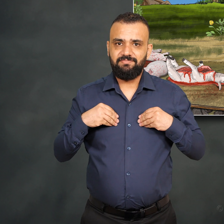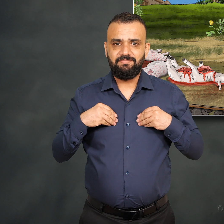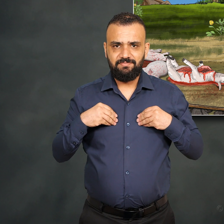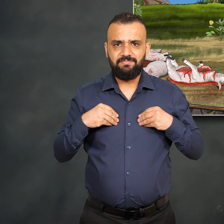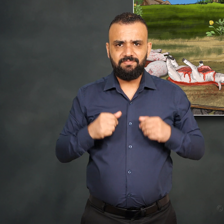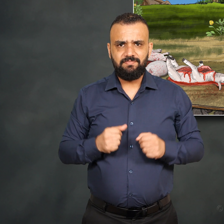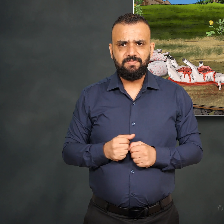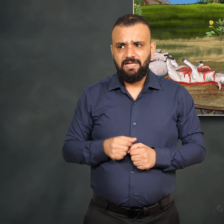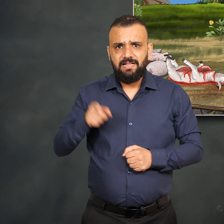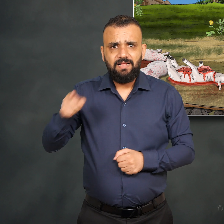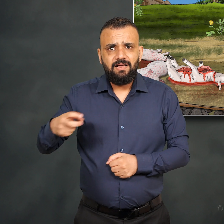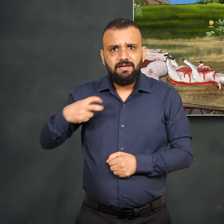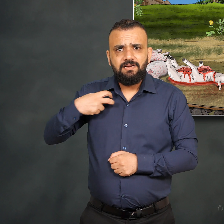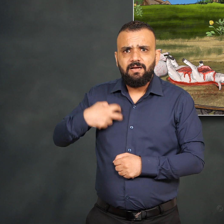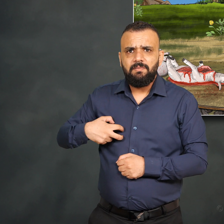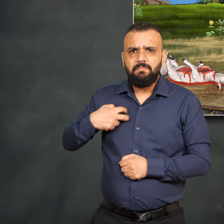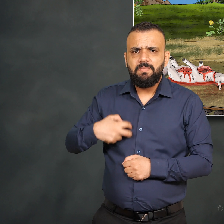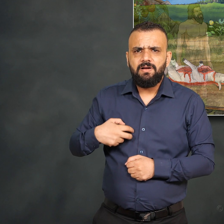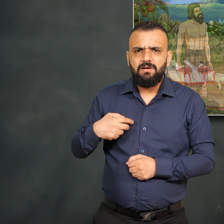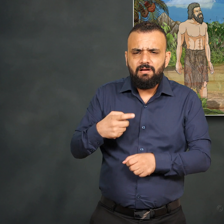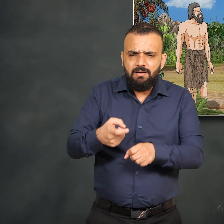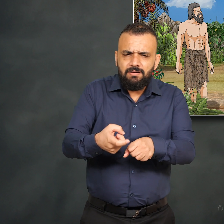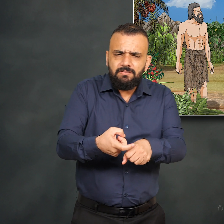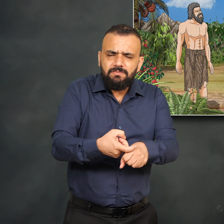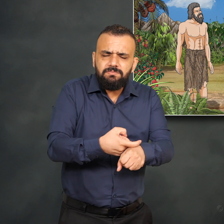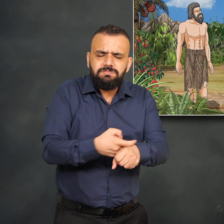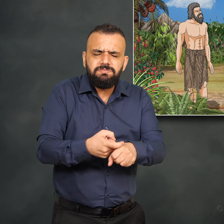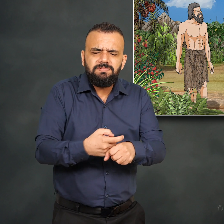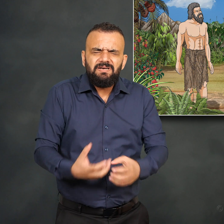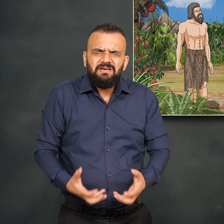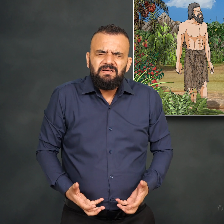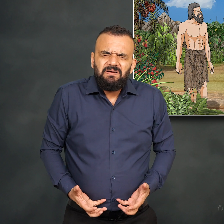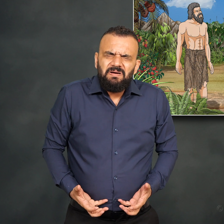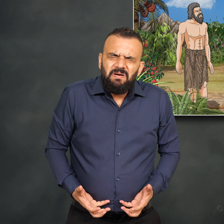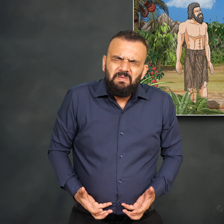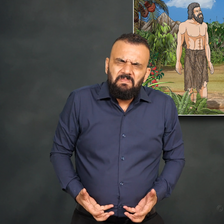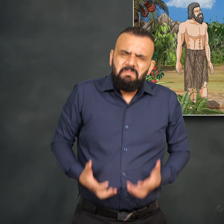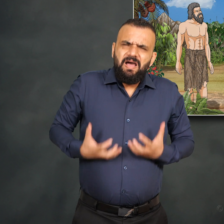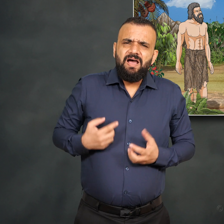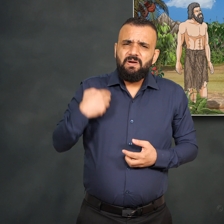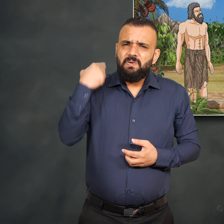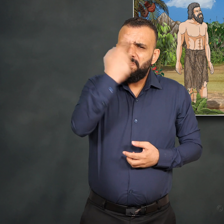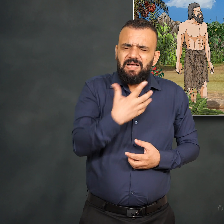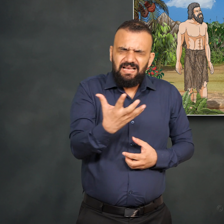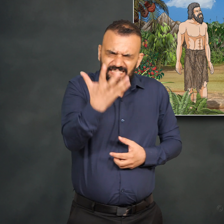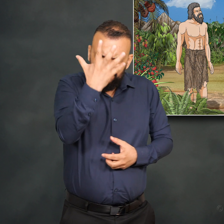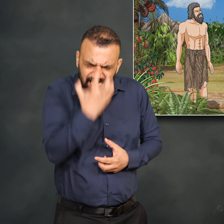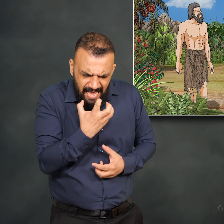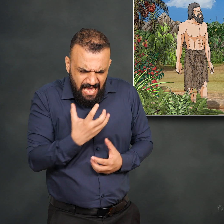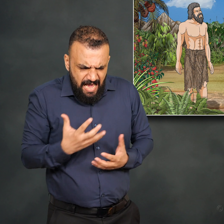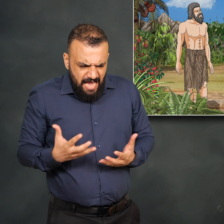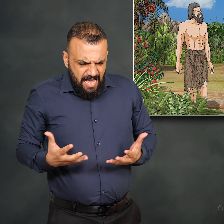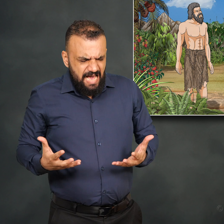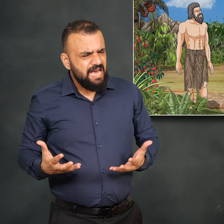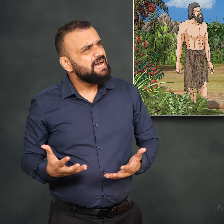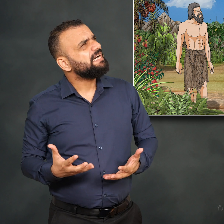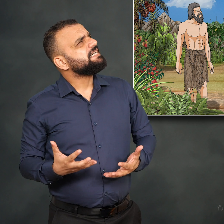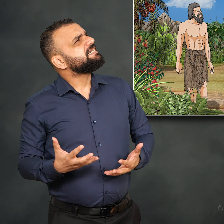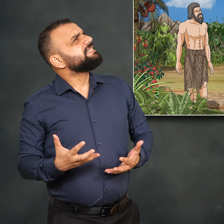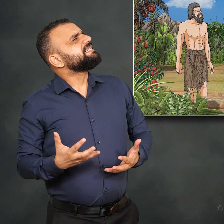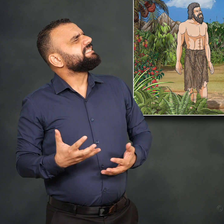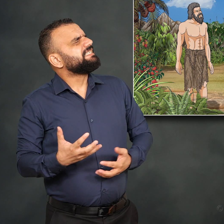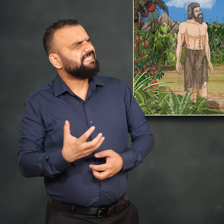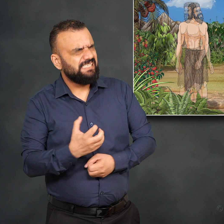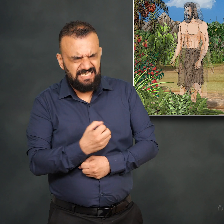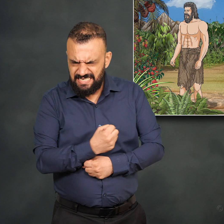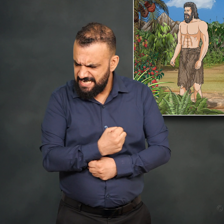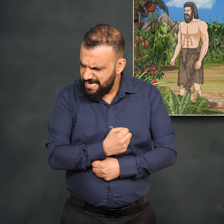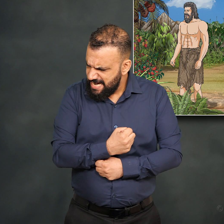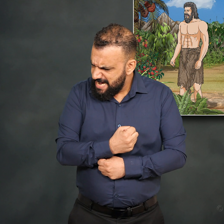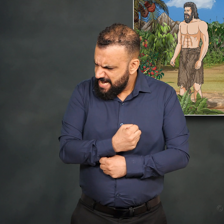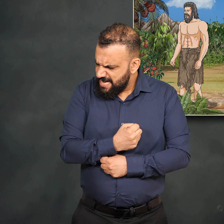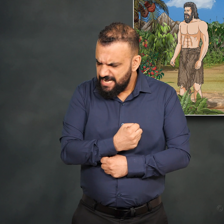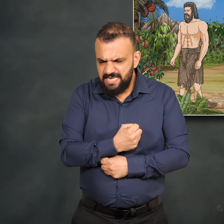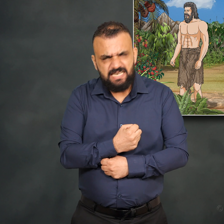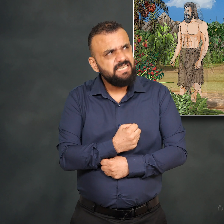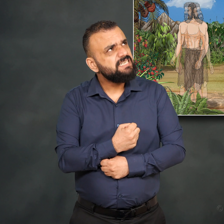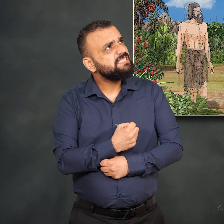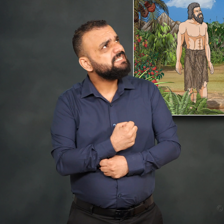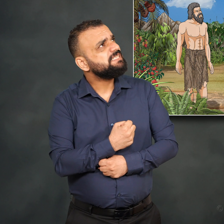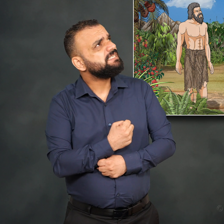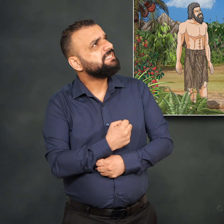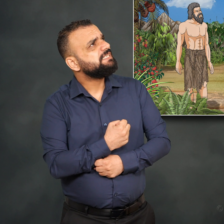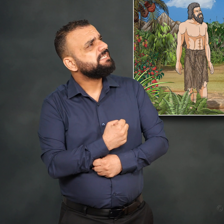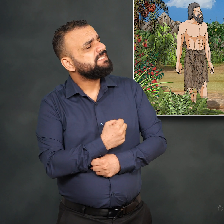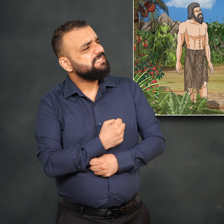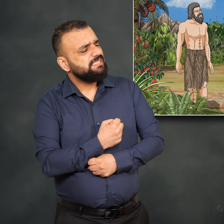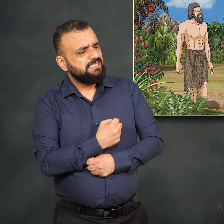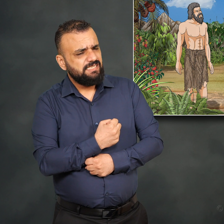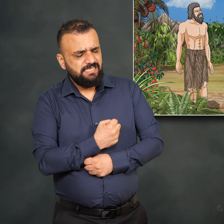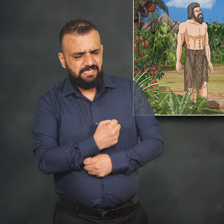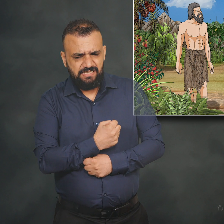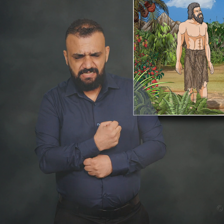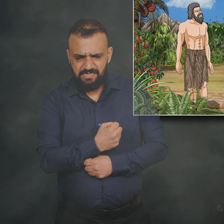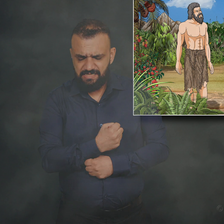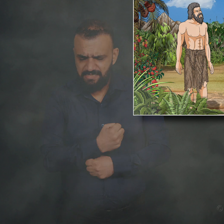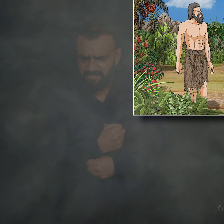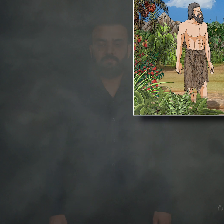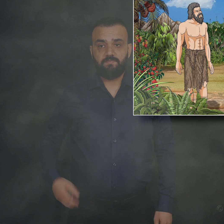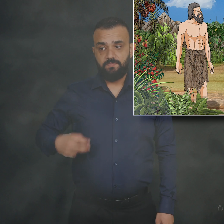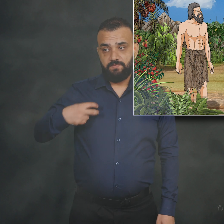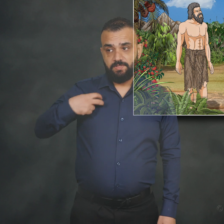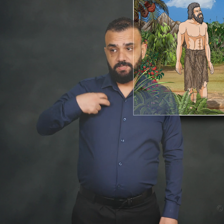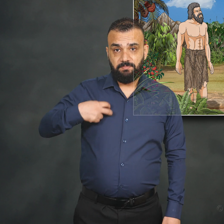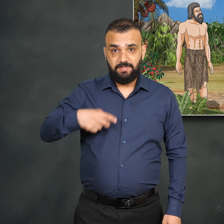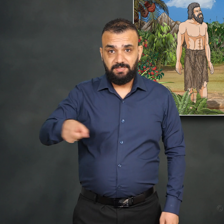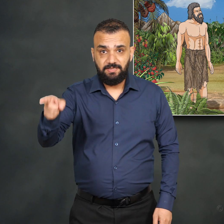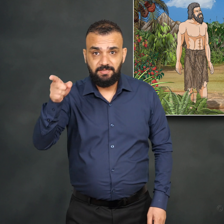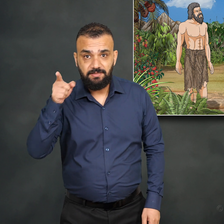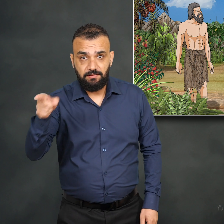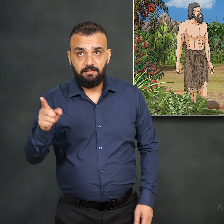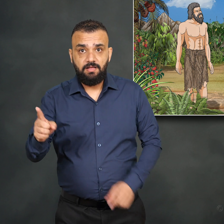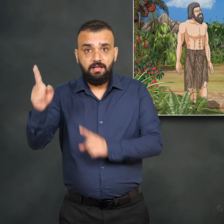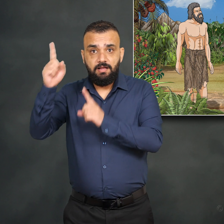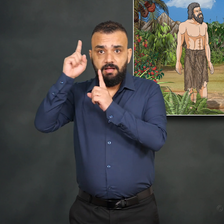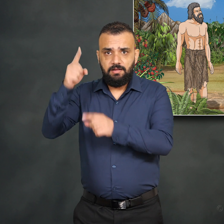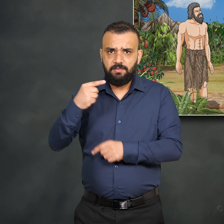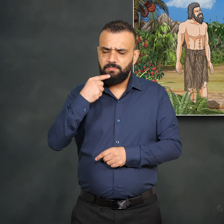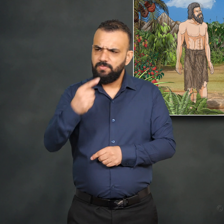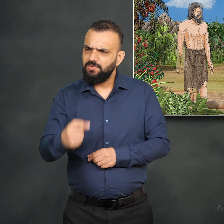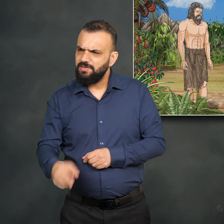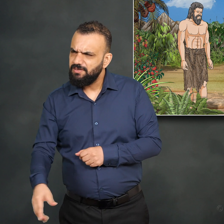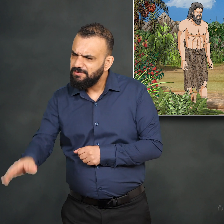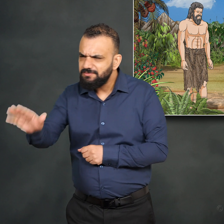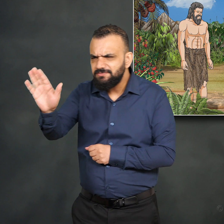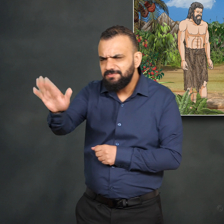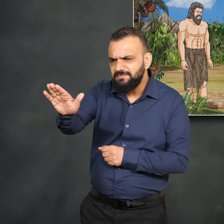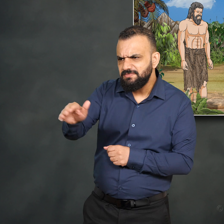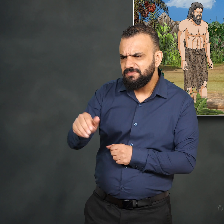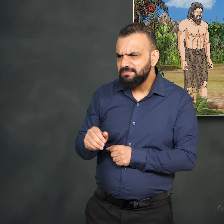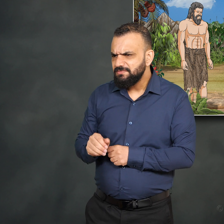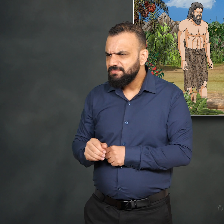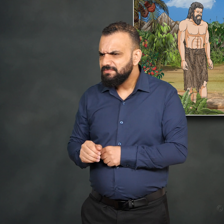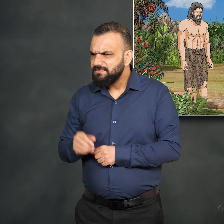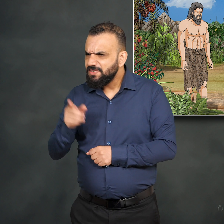So Cain became very angry, and his countenance fell.